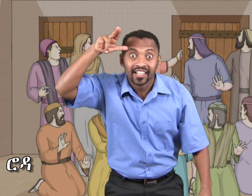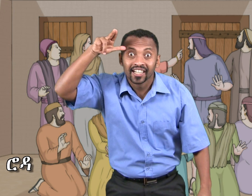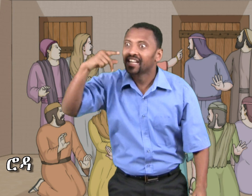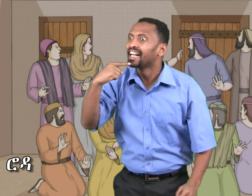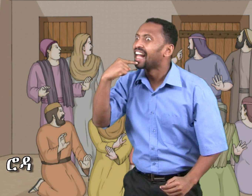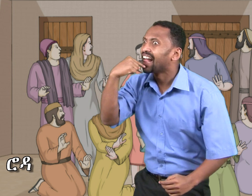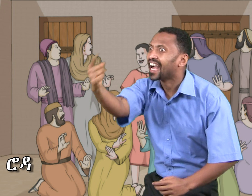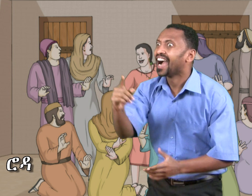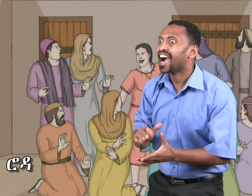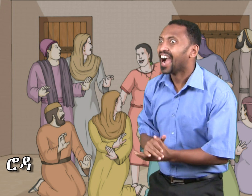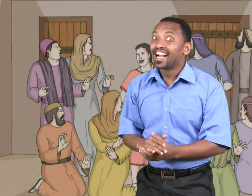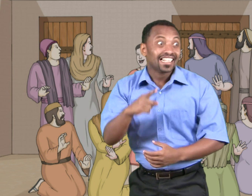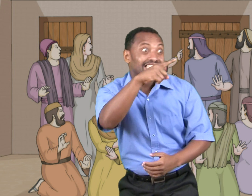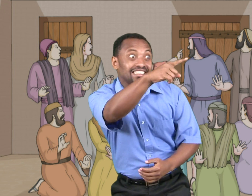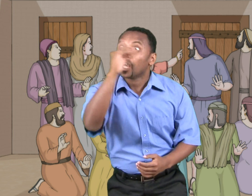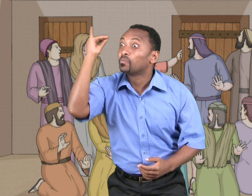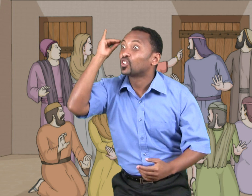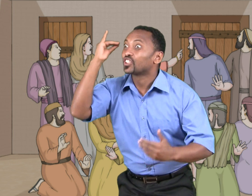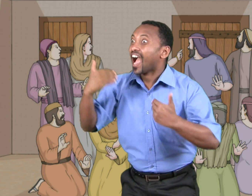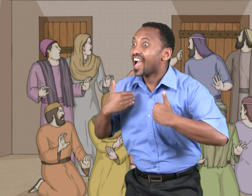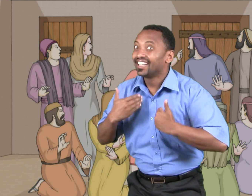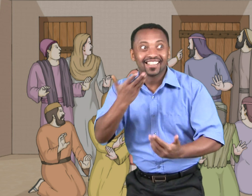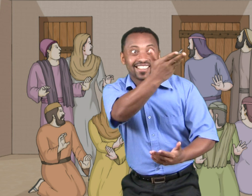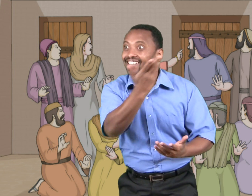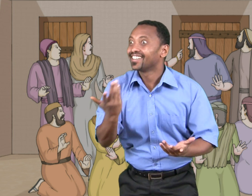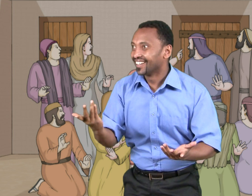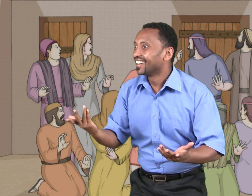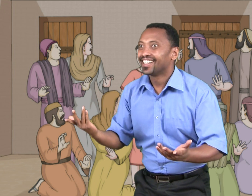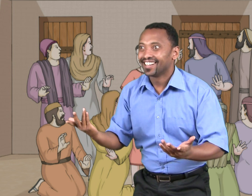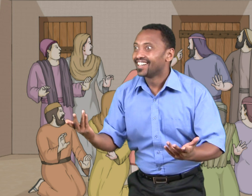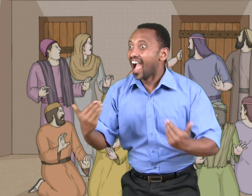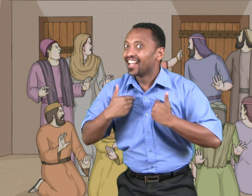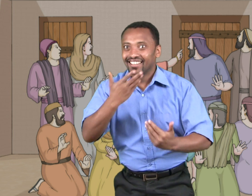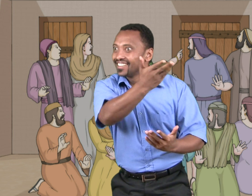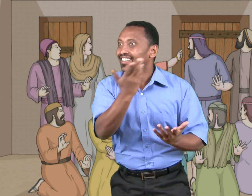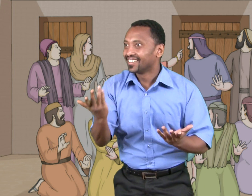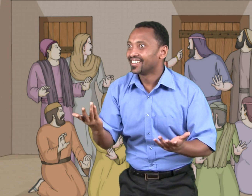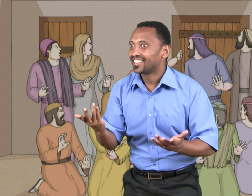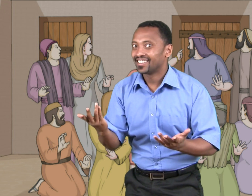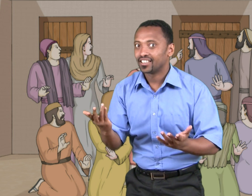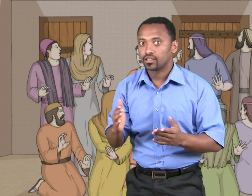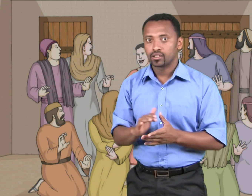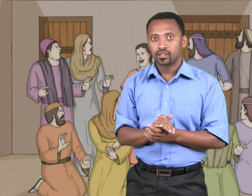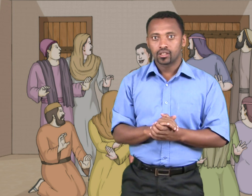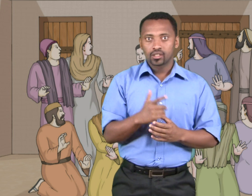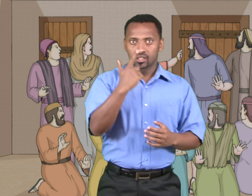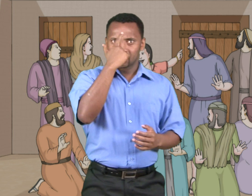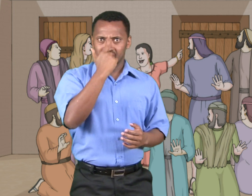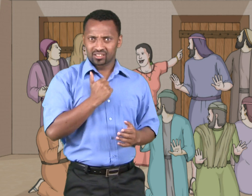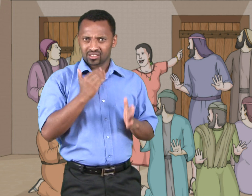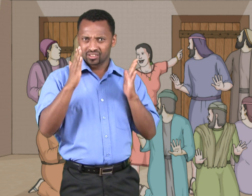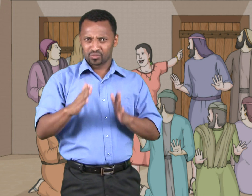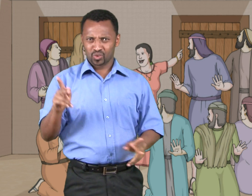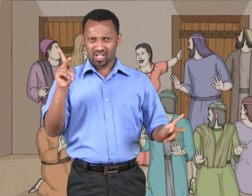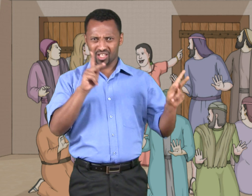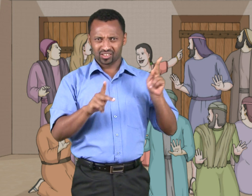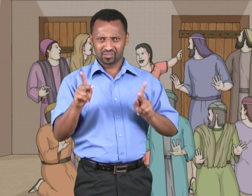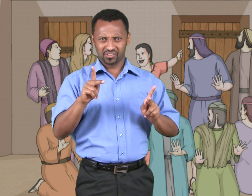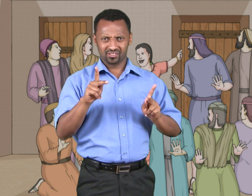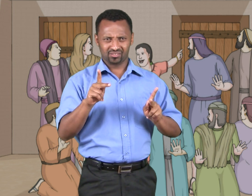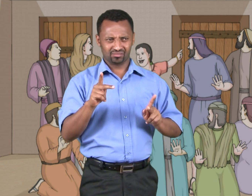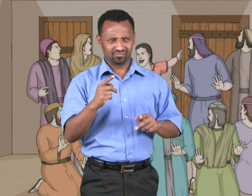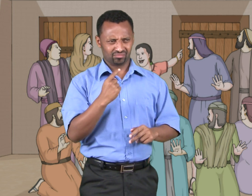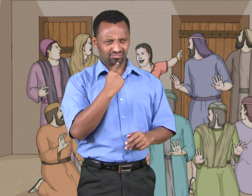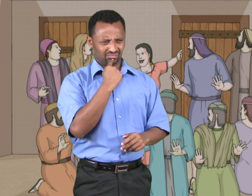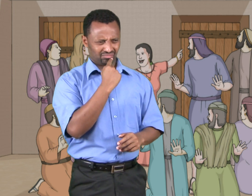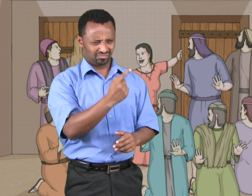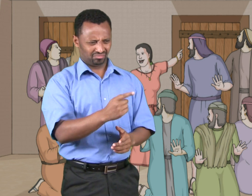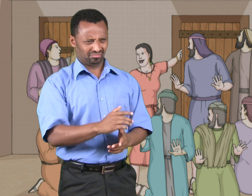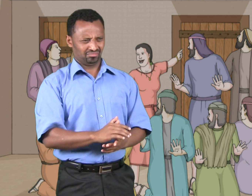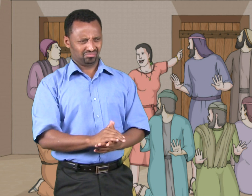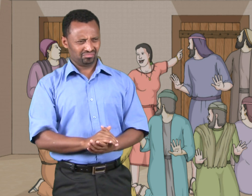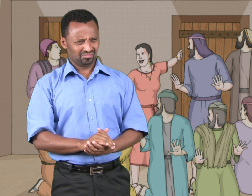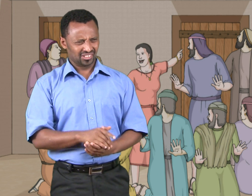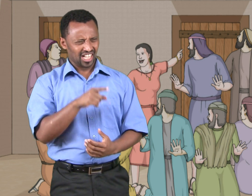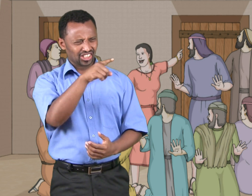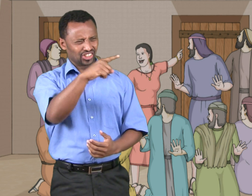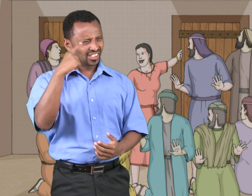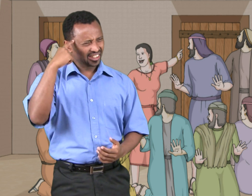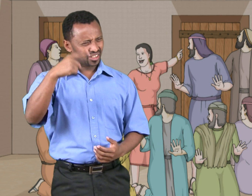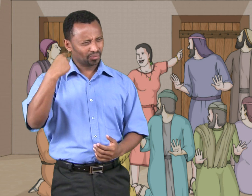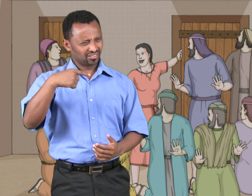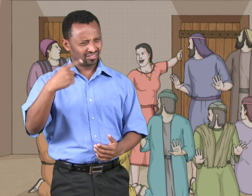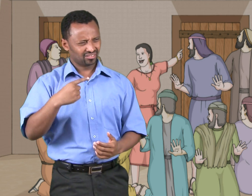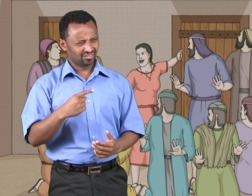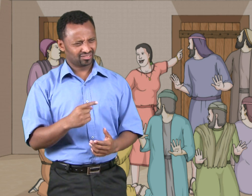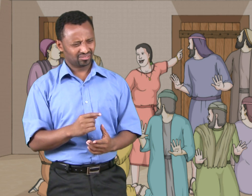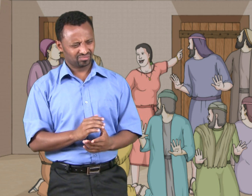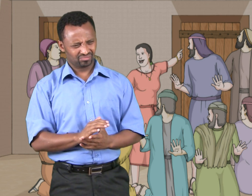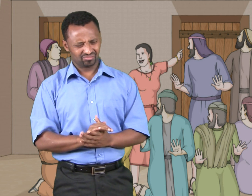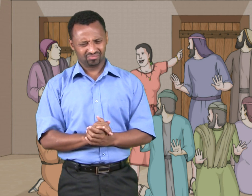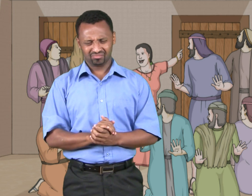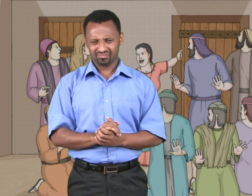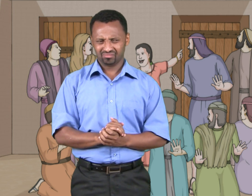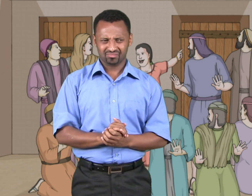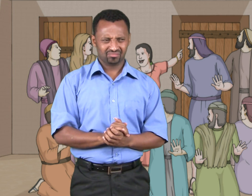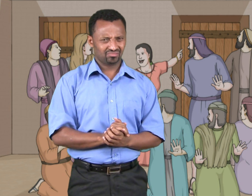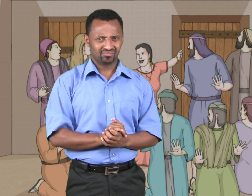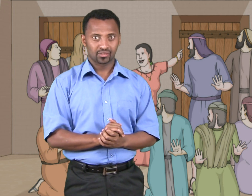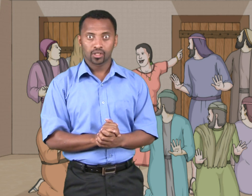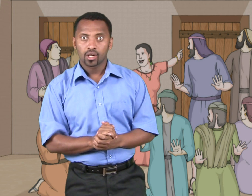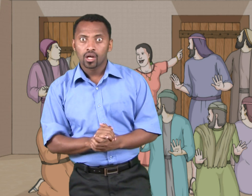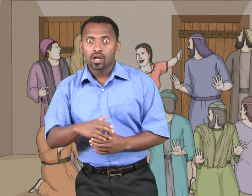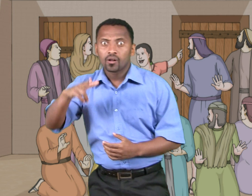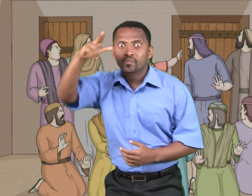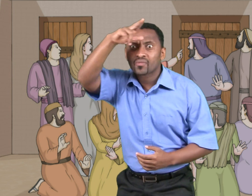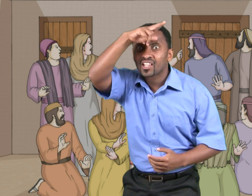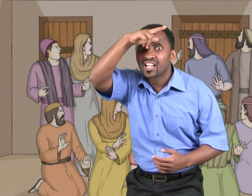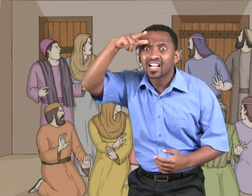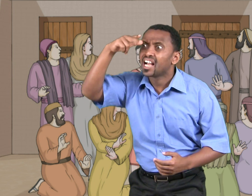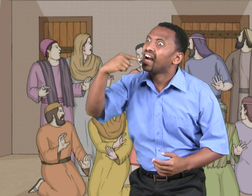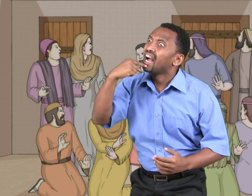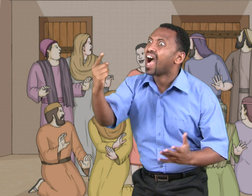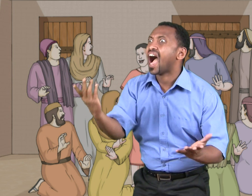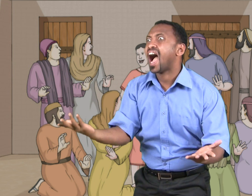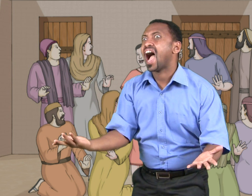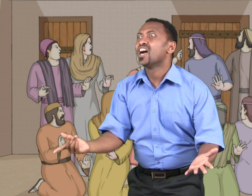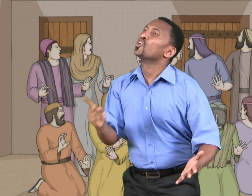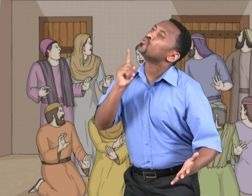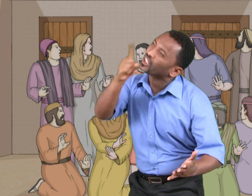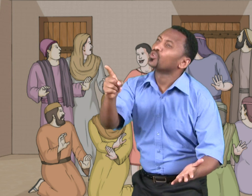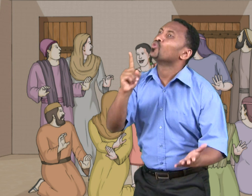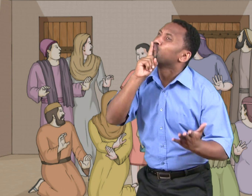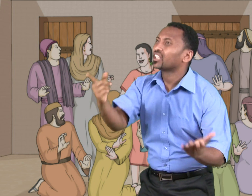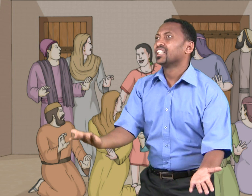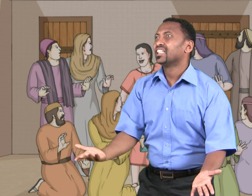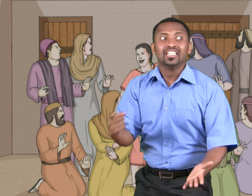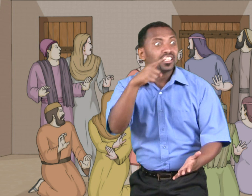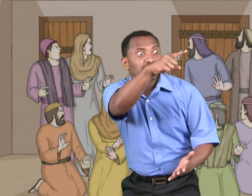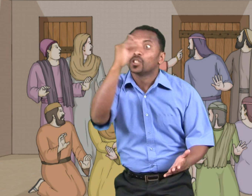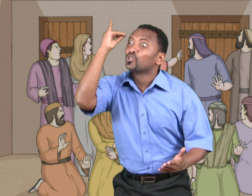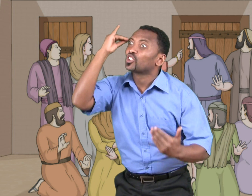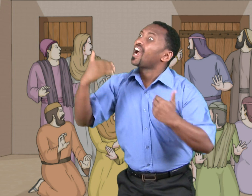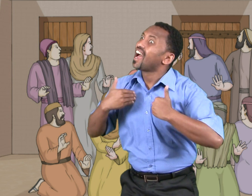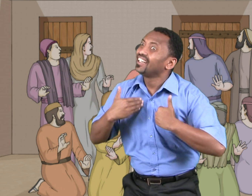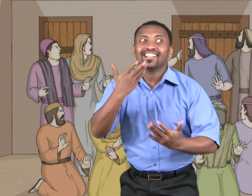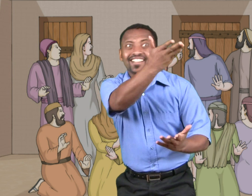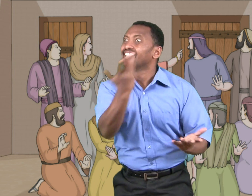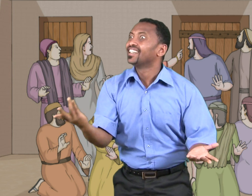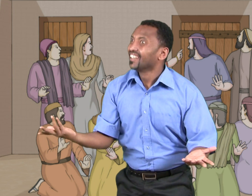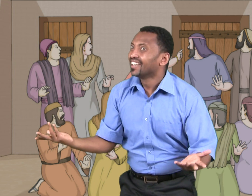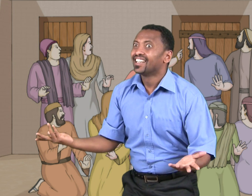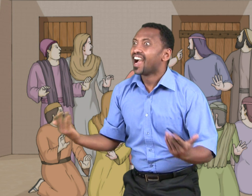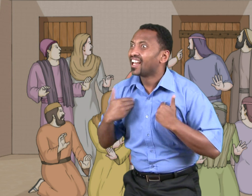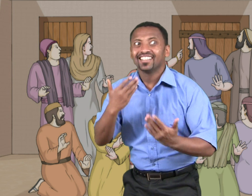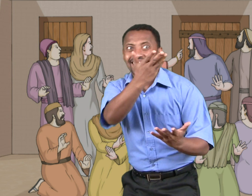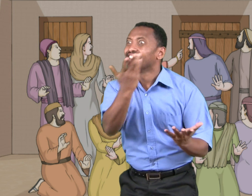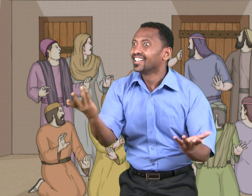“You are out of your mind,” they told her.